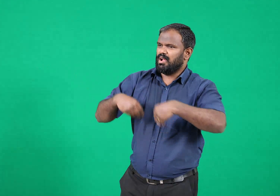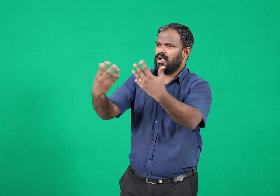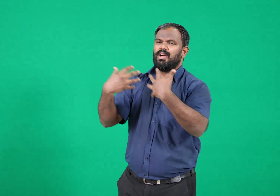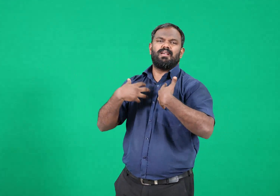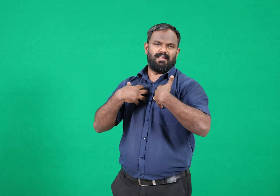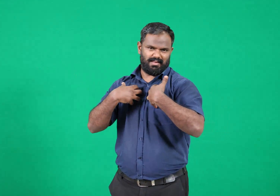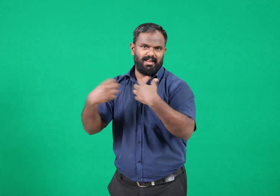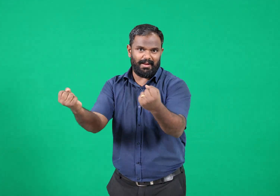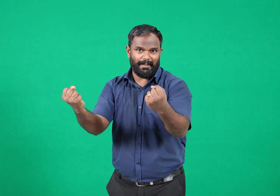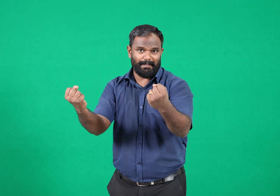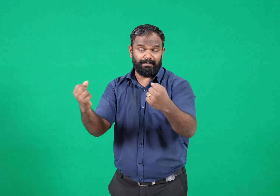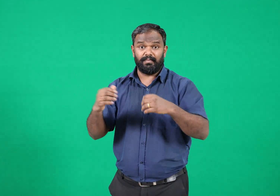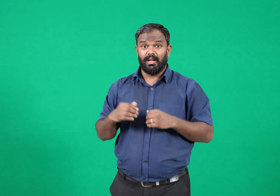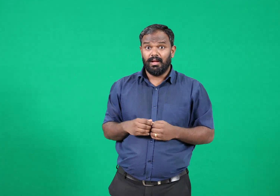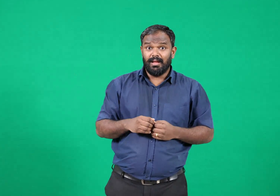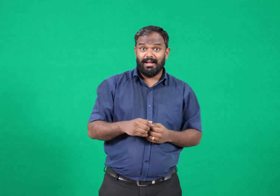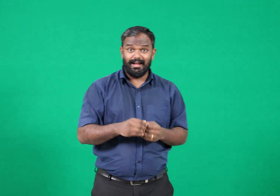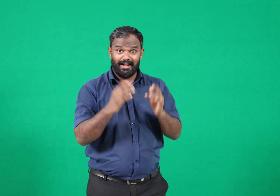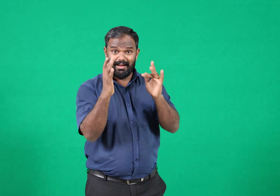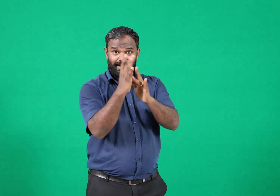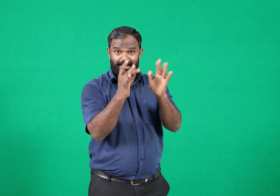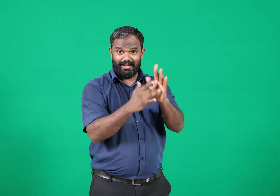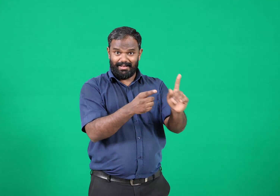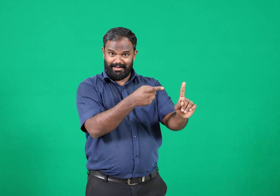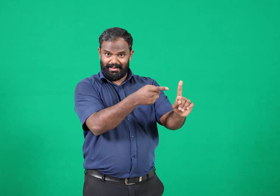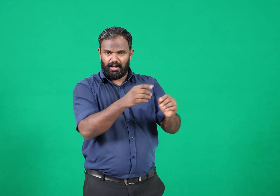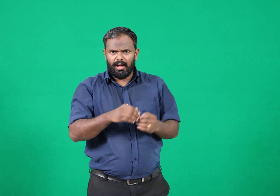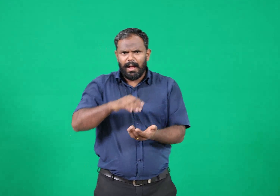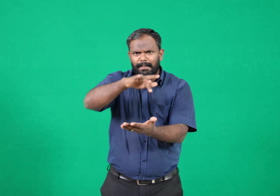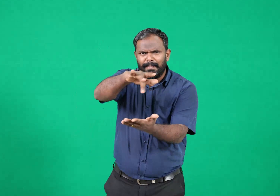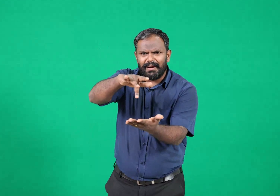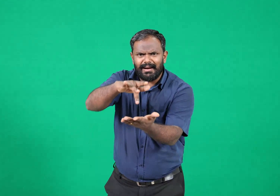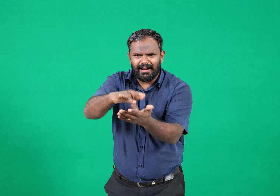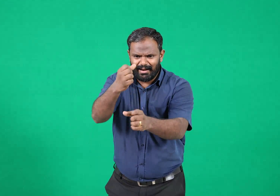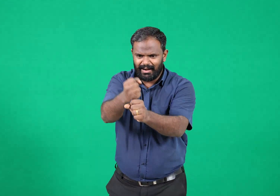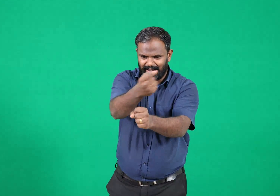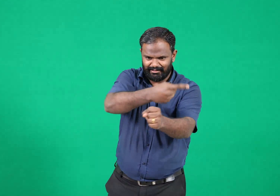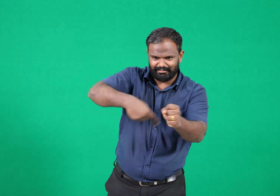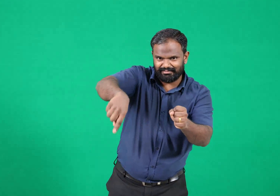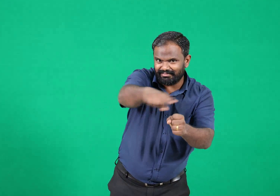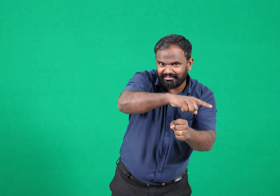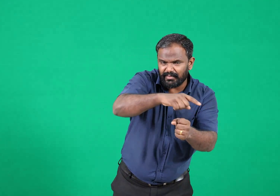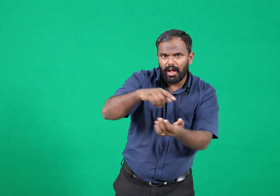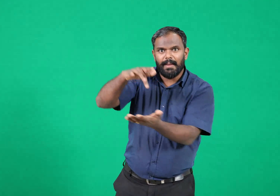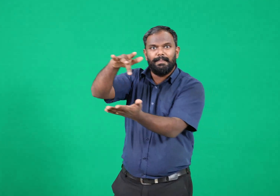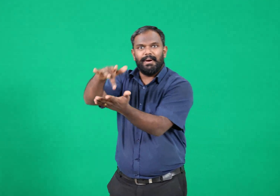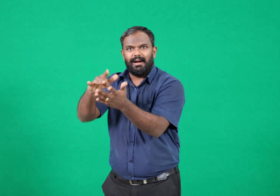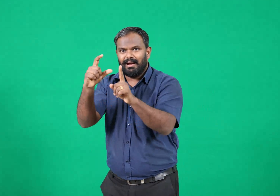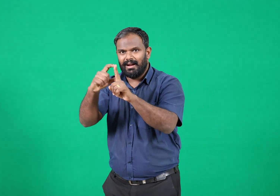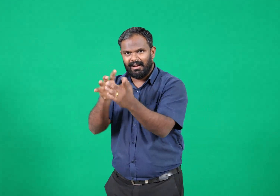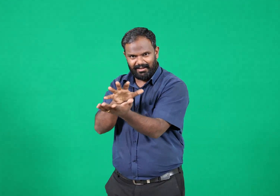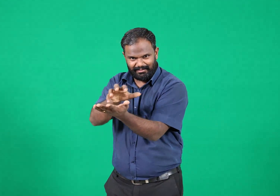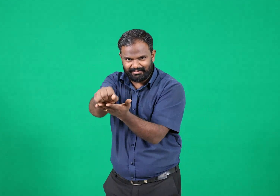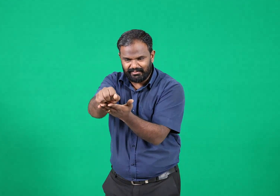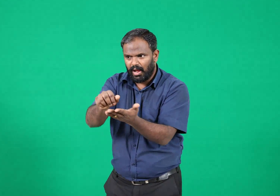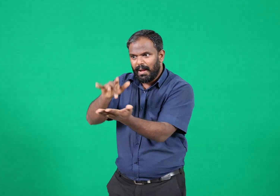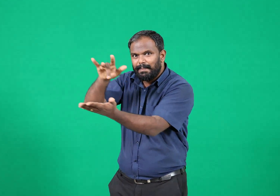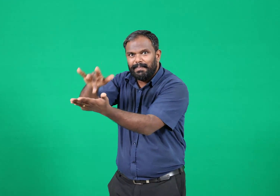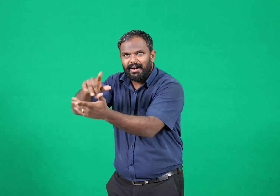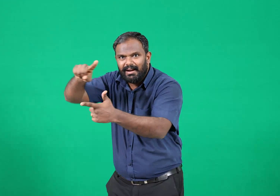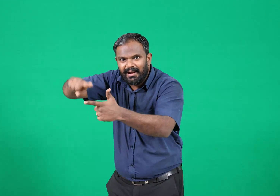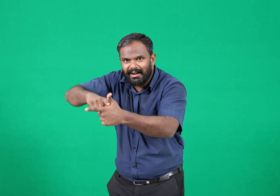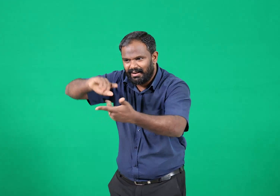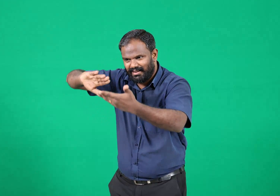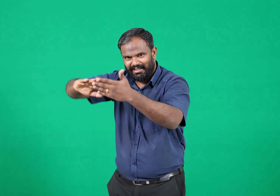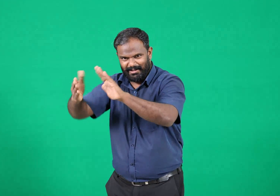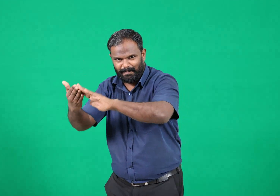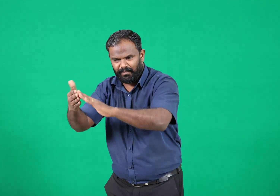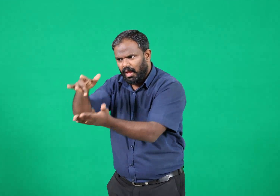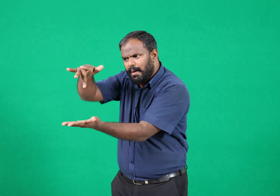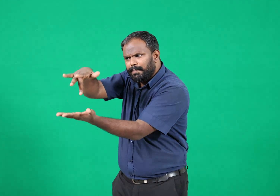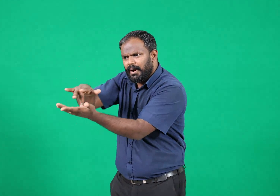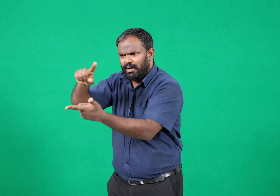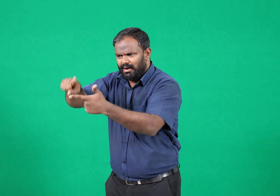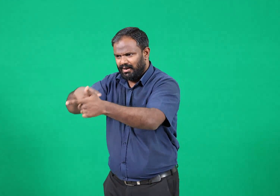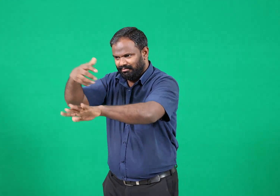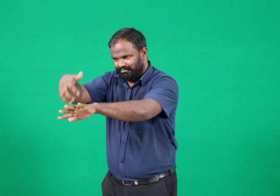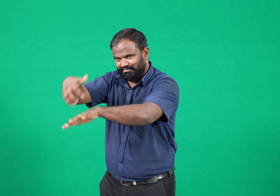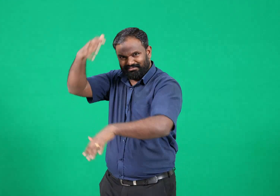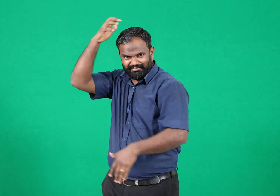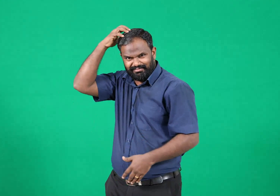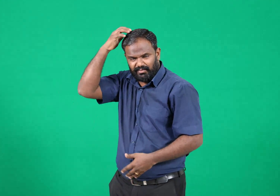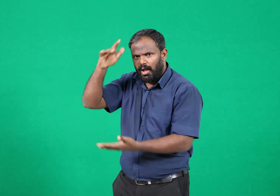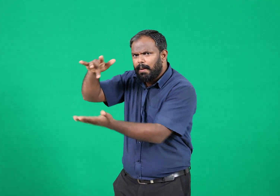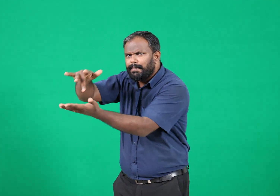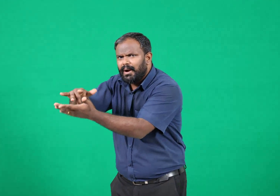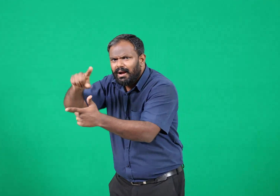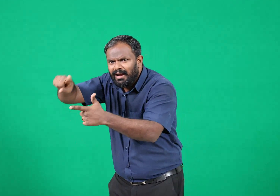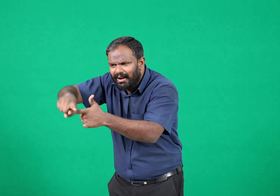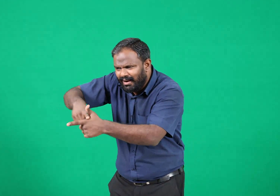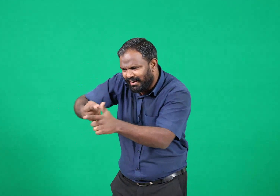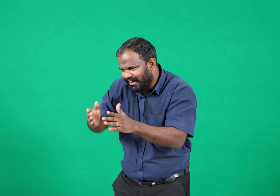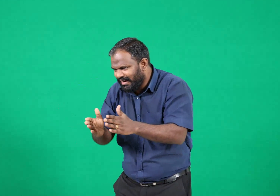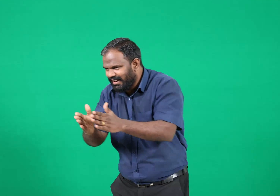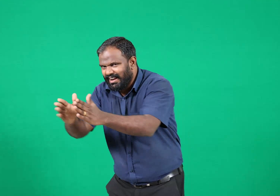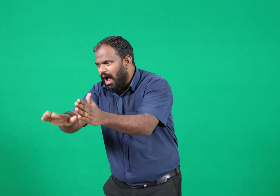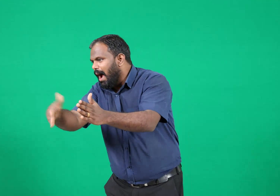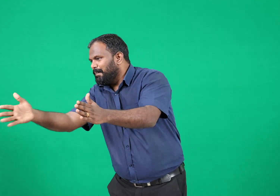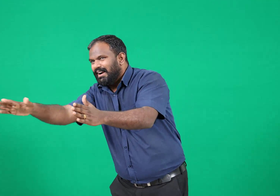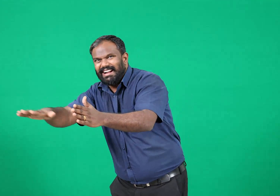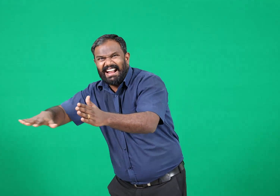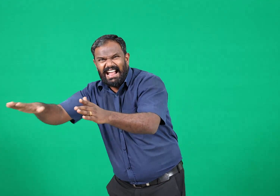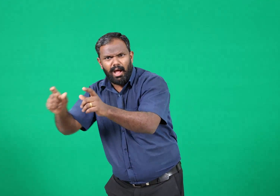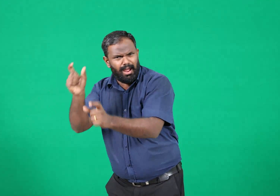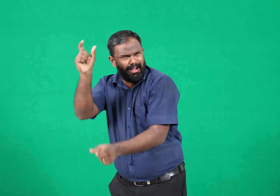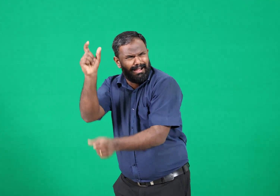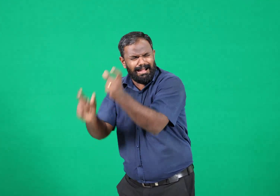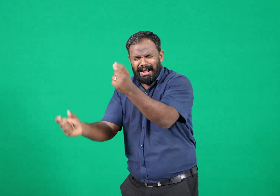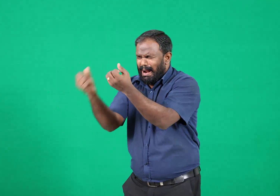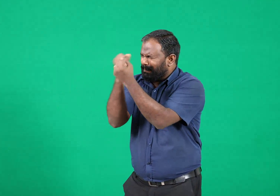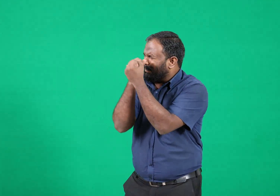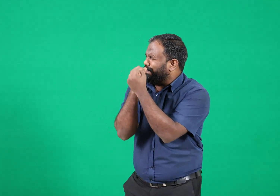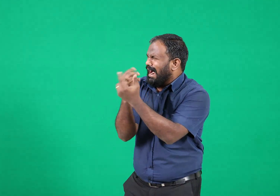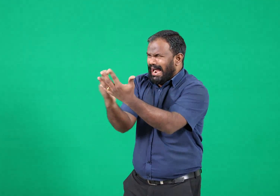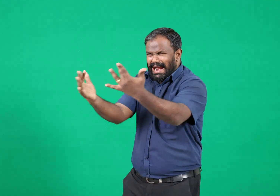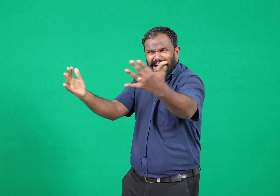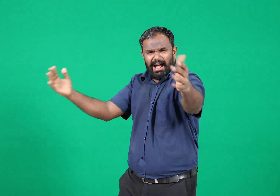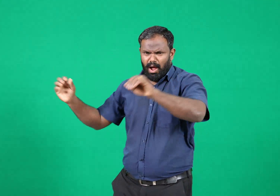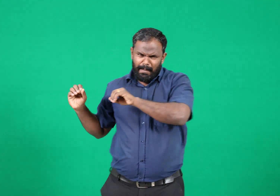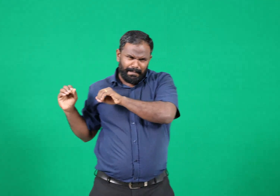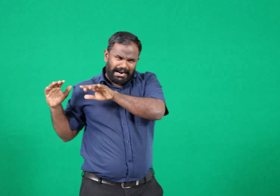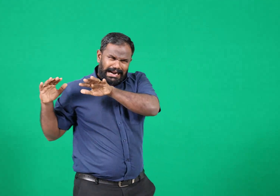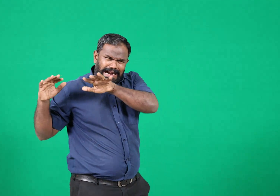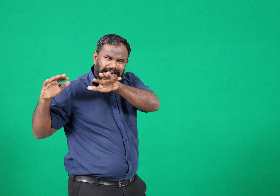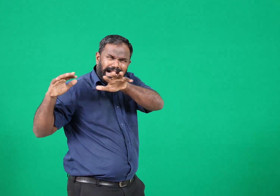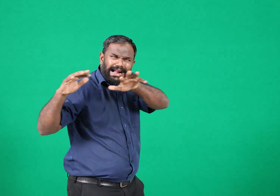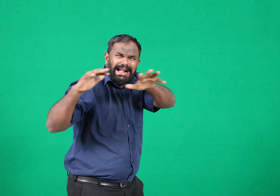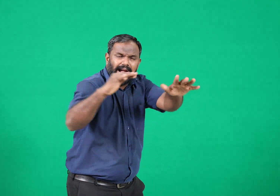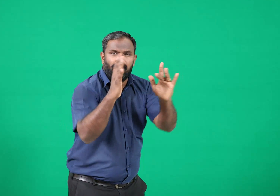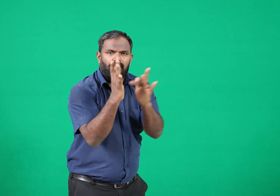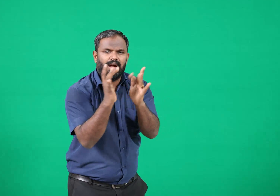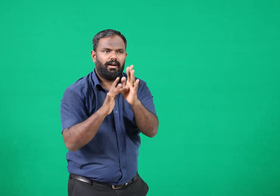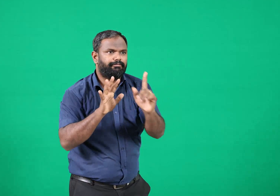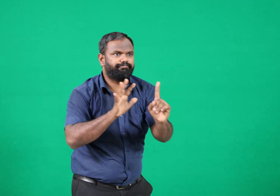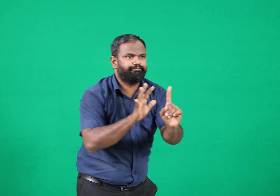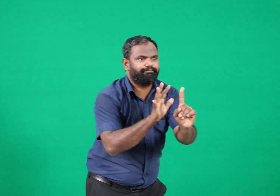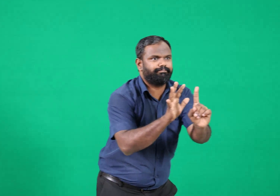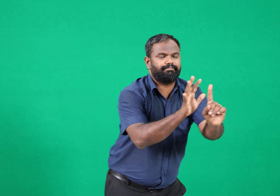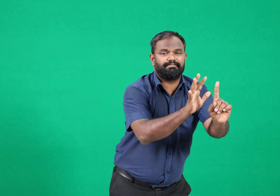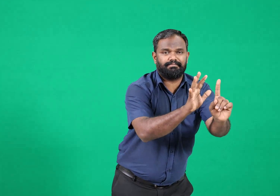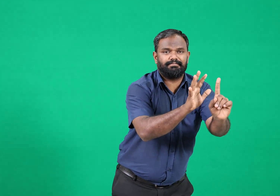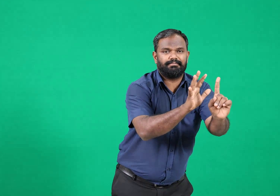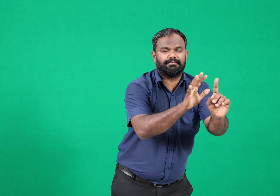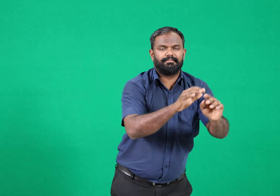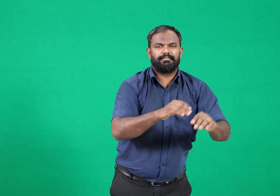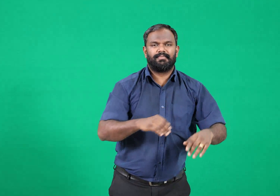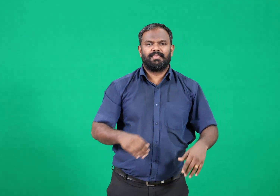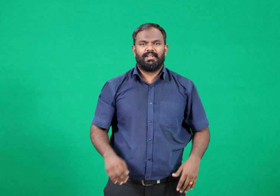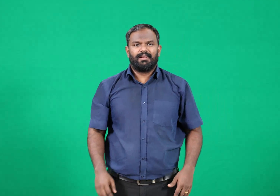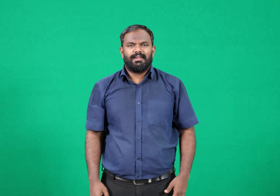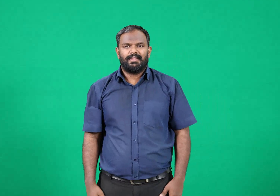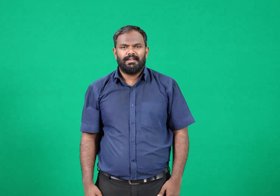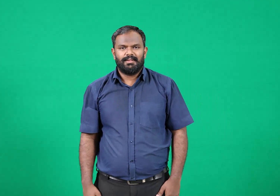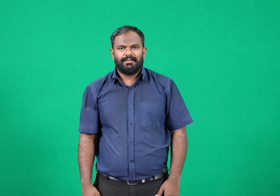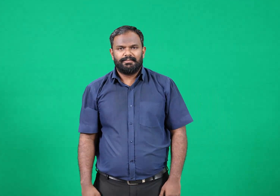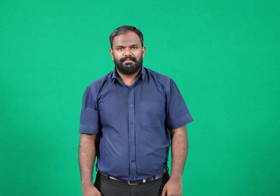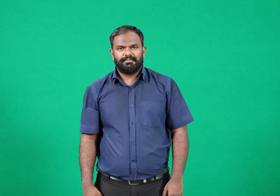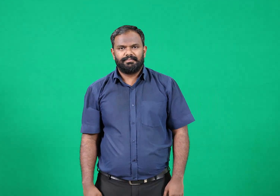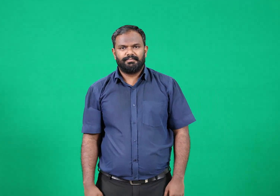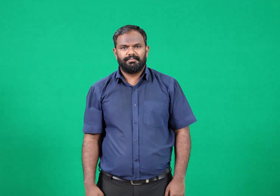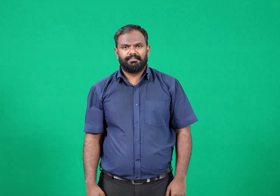The large crowds that followed Him came from Galilee, the Decapolis, Jerusalem, Judea, and beyond the Jordan.